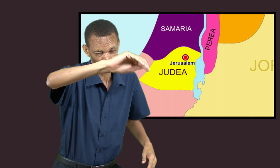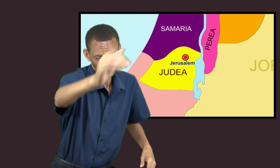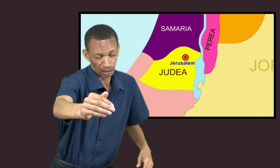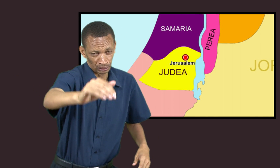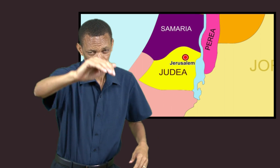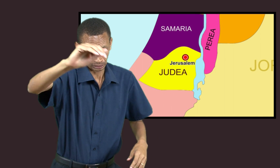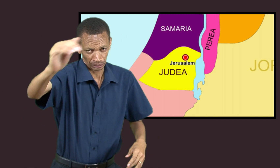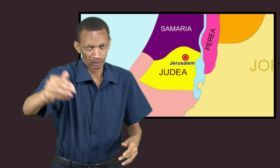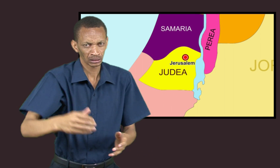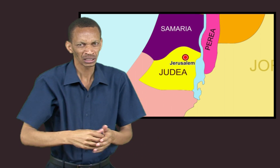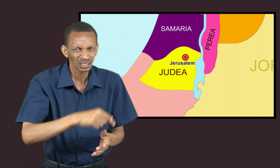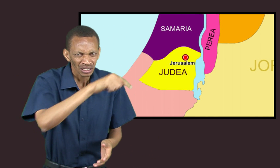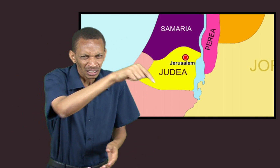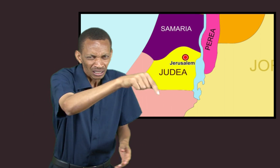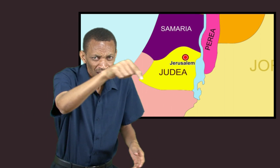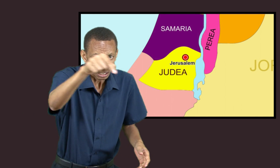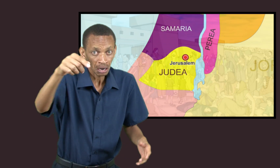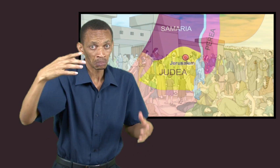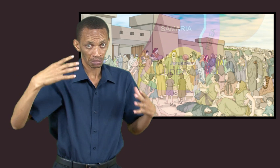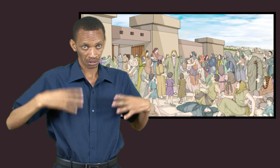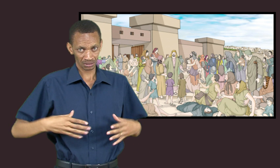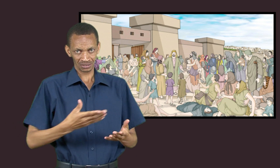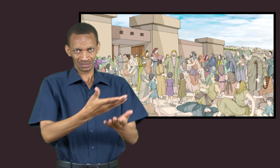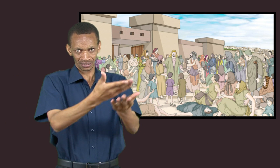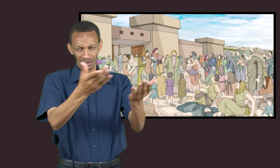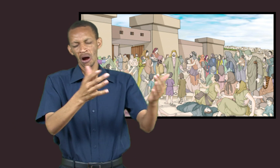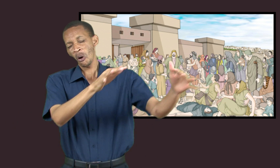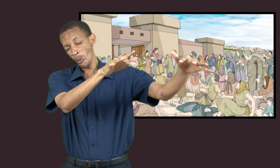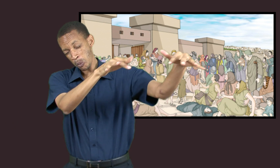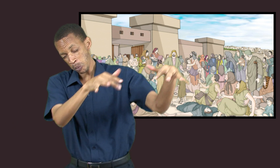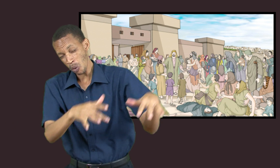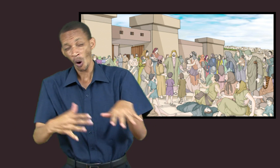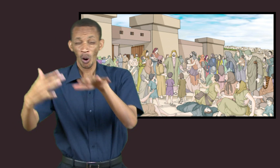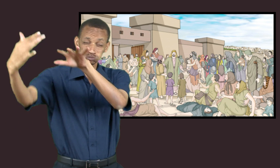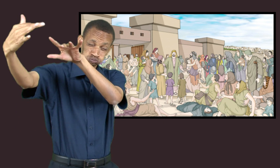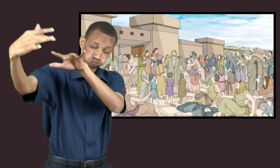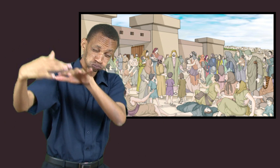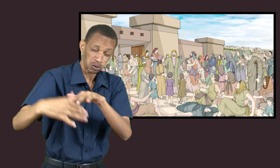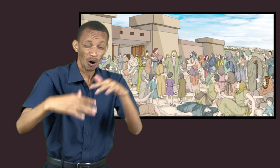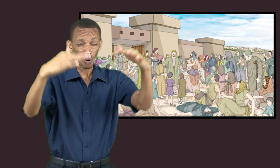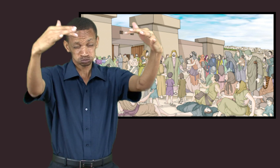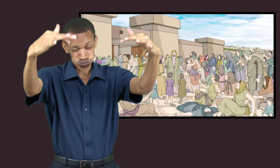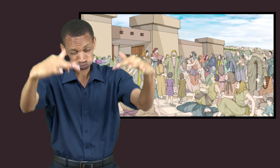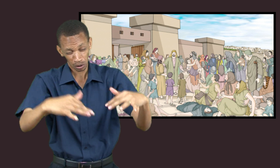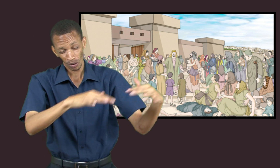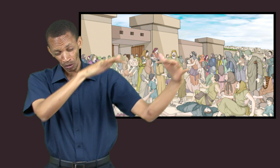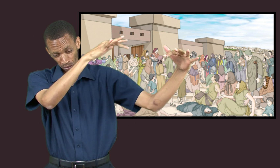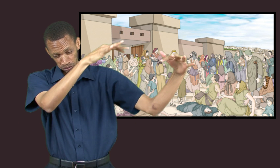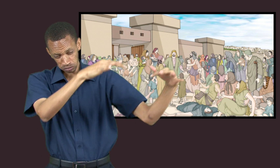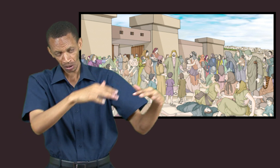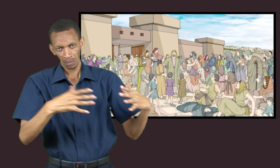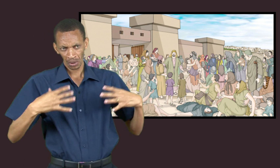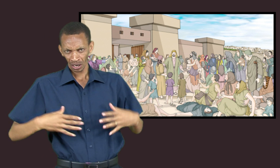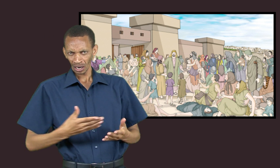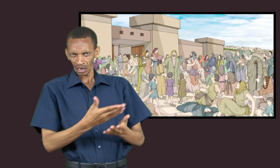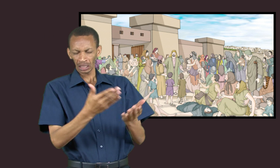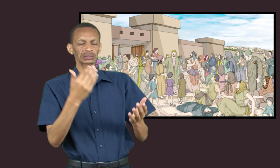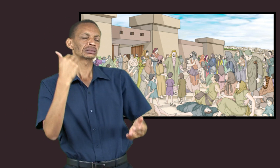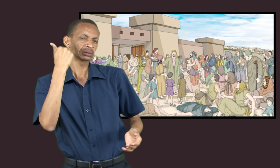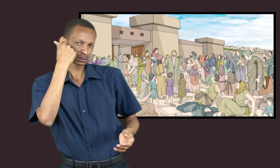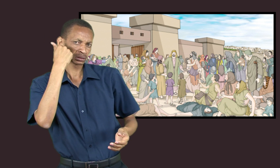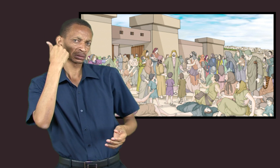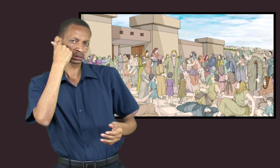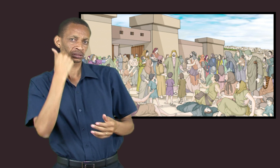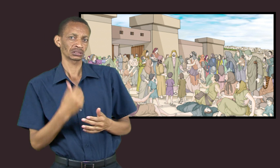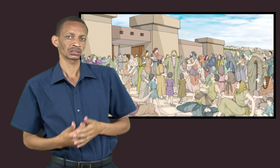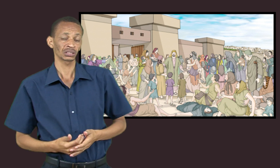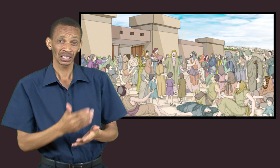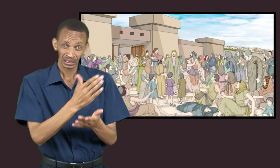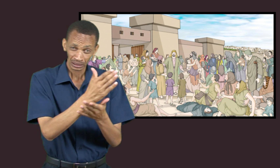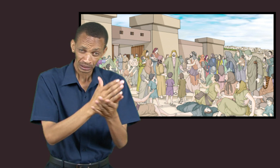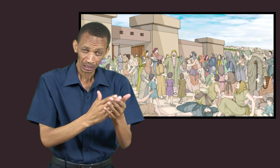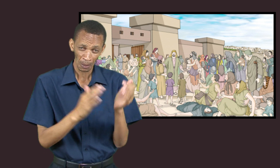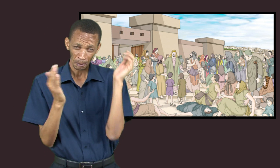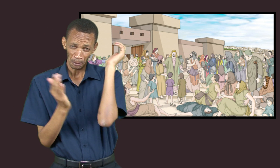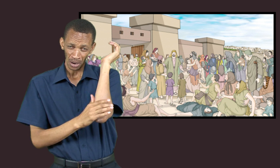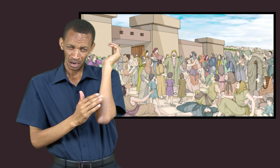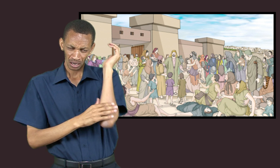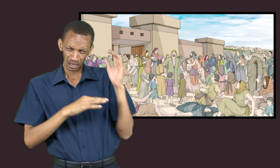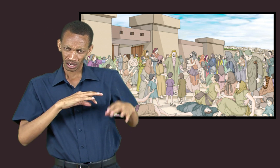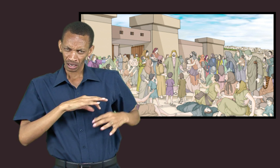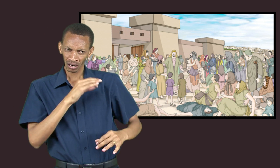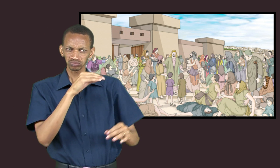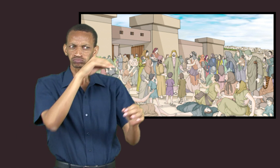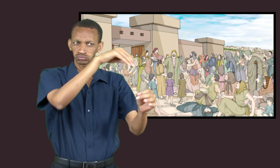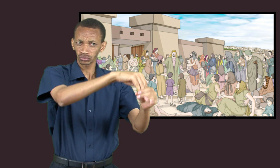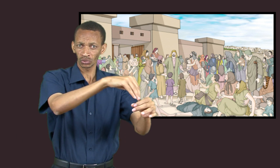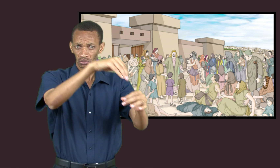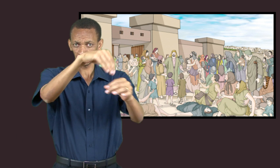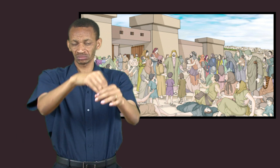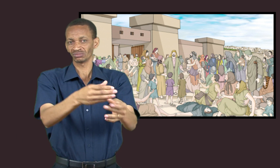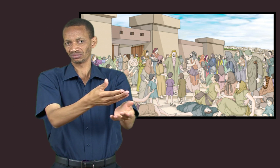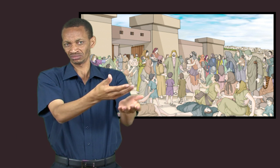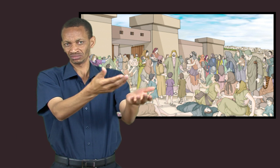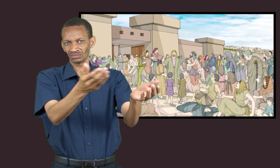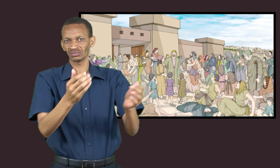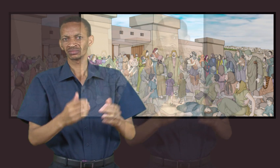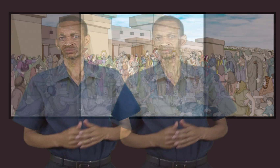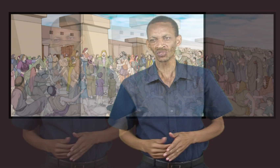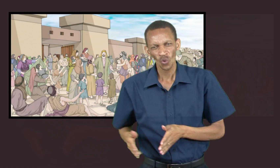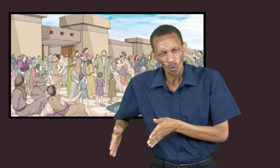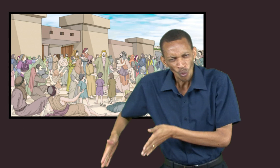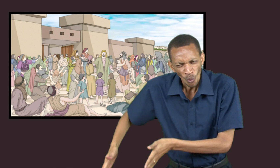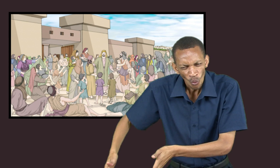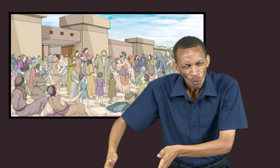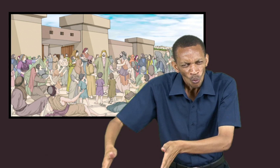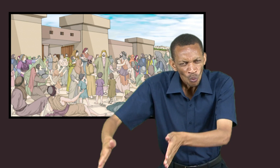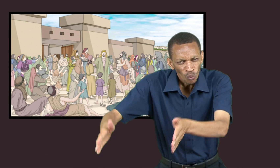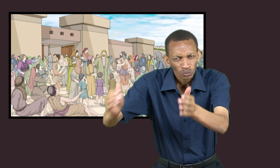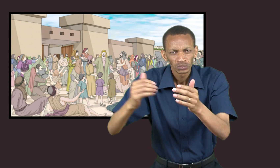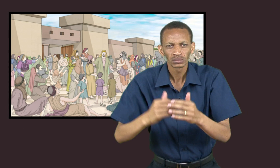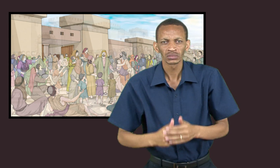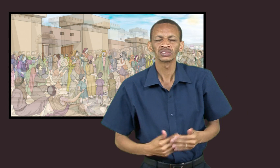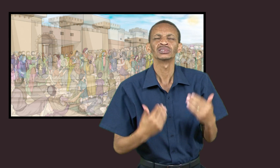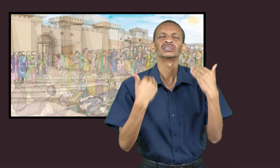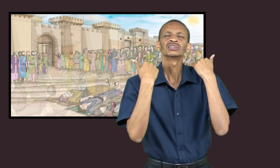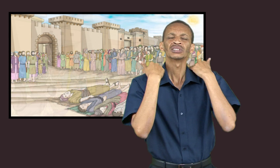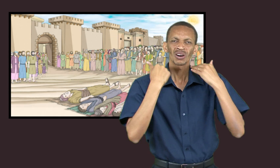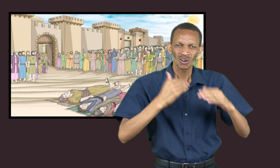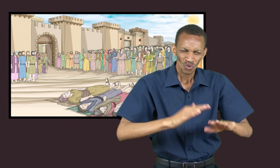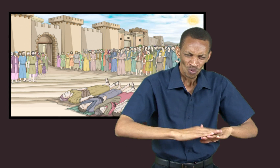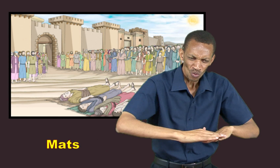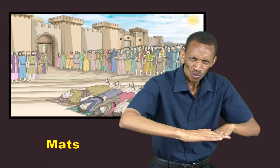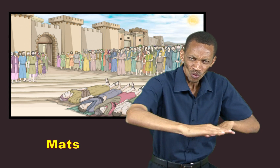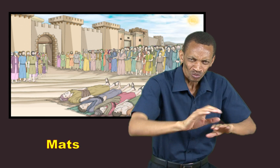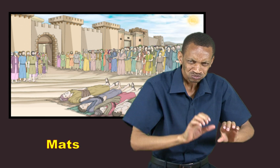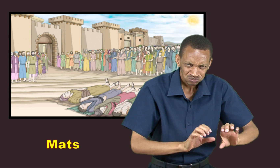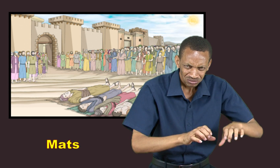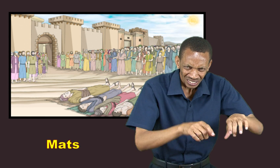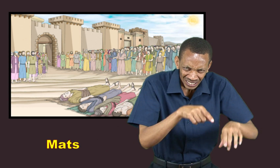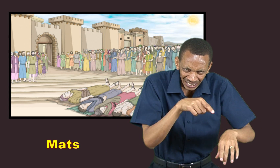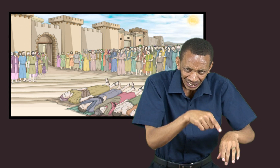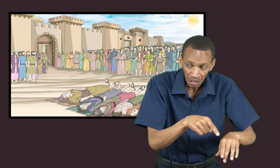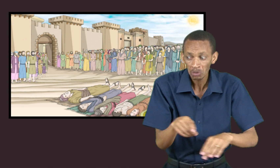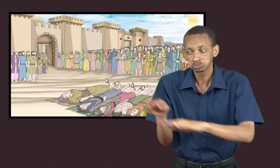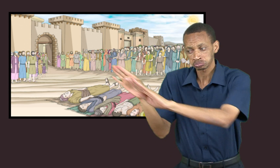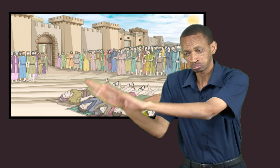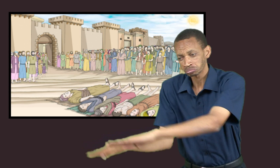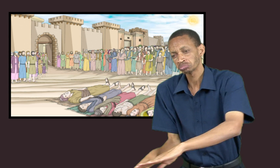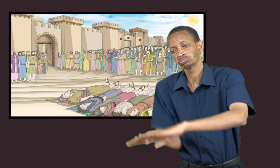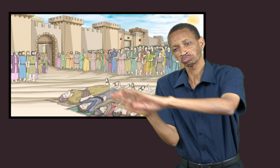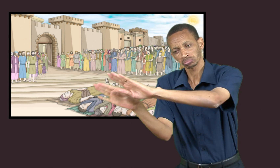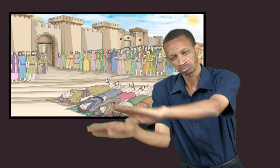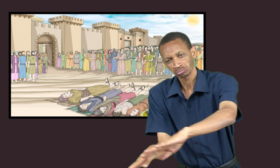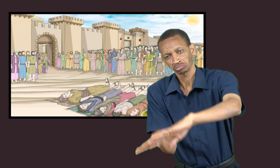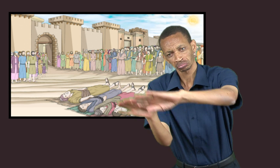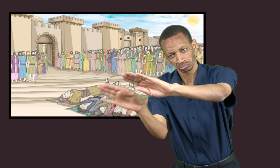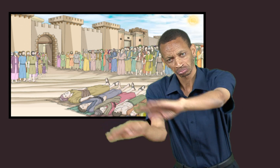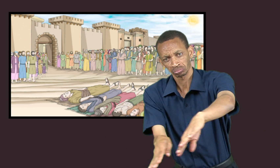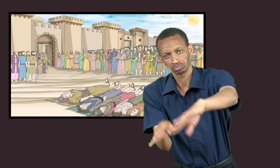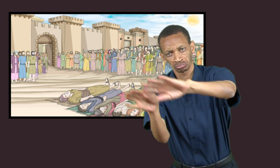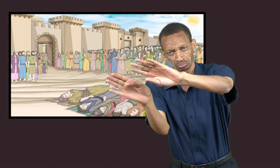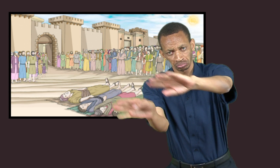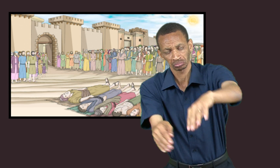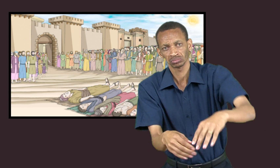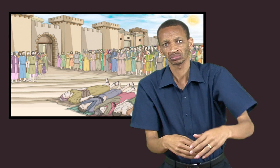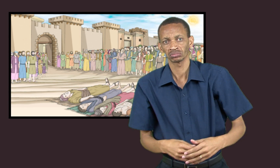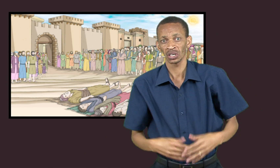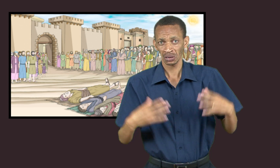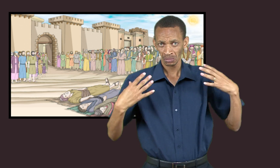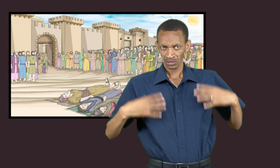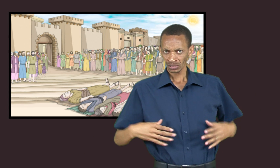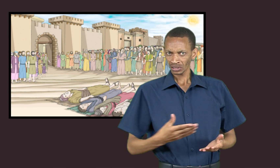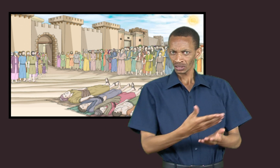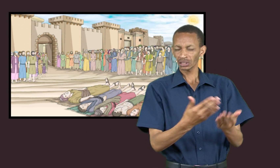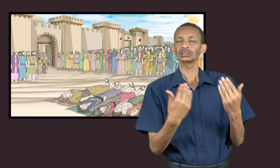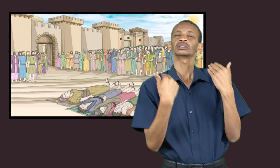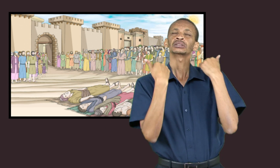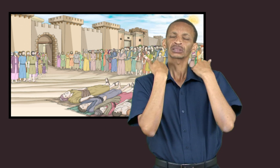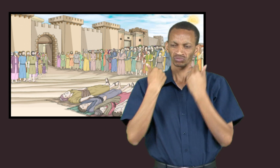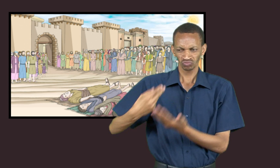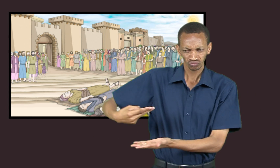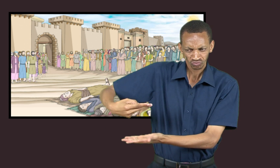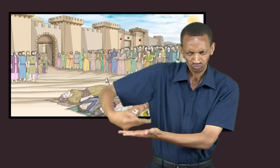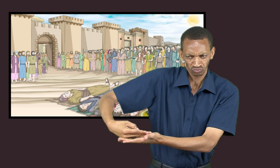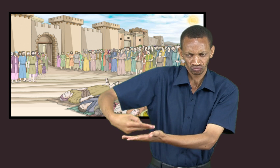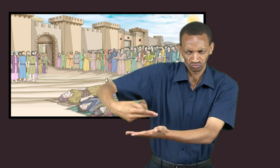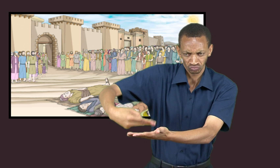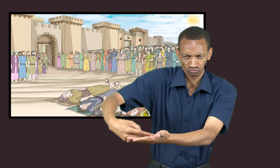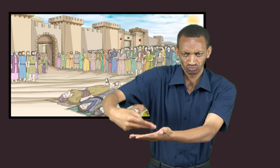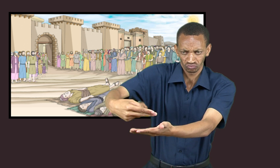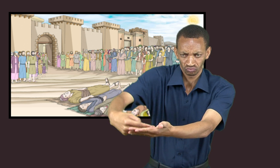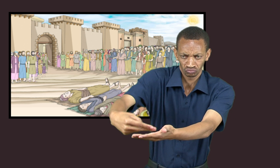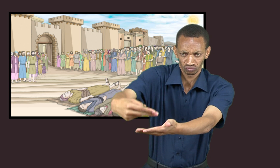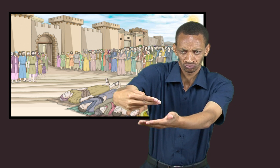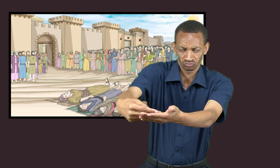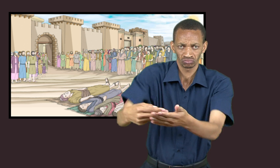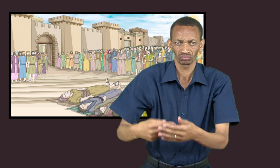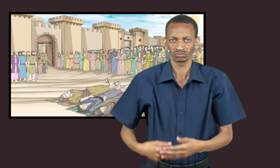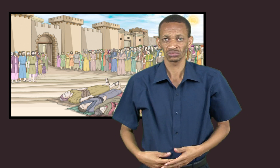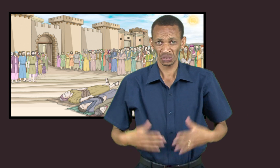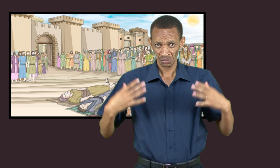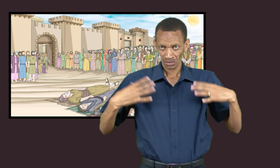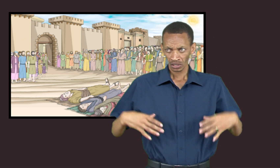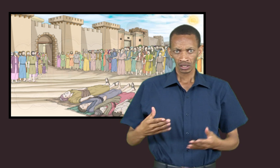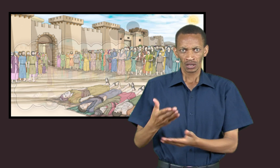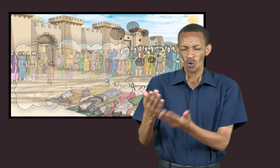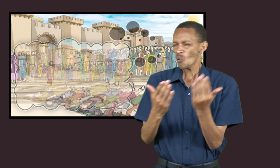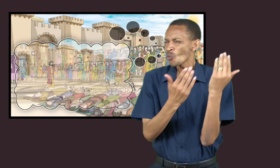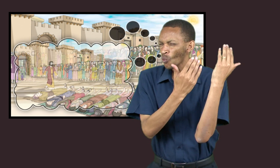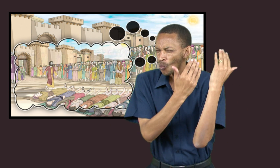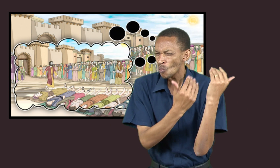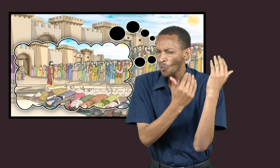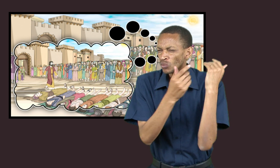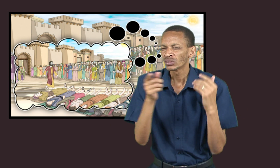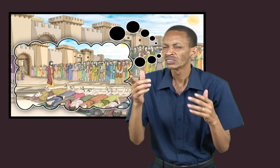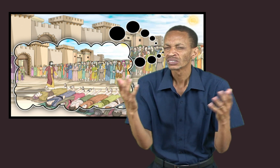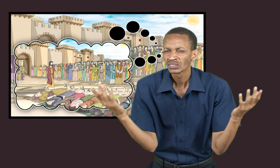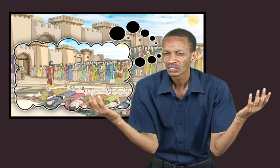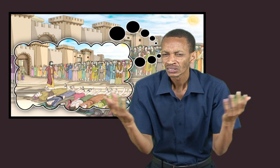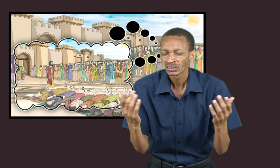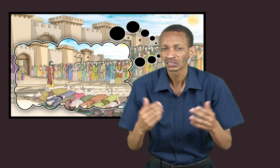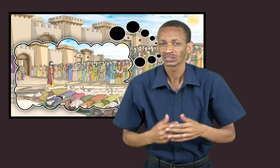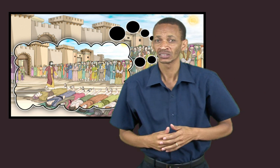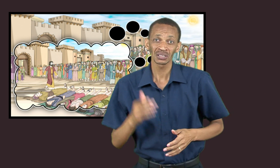As a result, people brought the sick into the streets and laid them on cots and mats, so that at least Peter’s shadow might fall on some of them as he passed by.